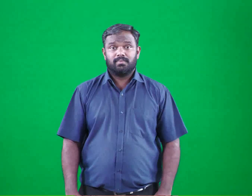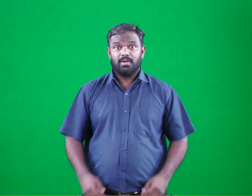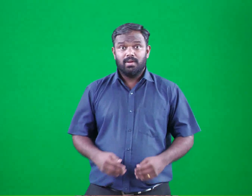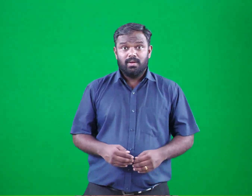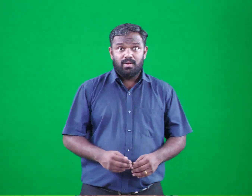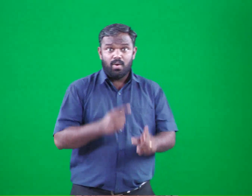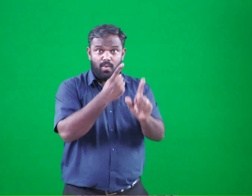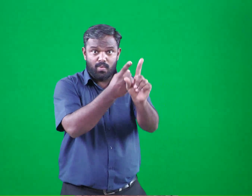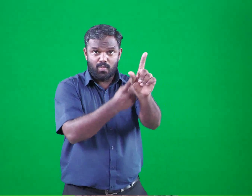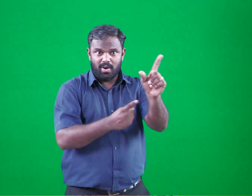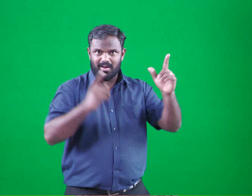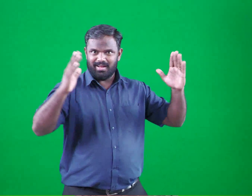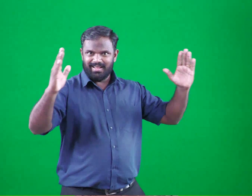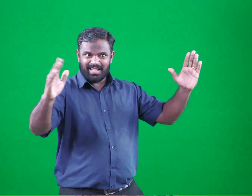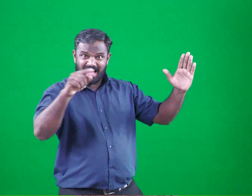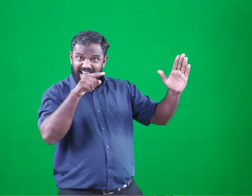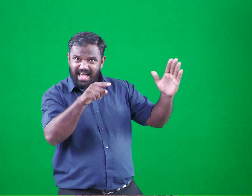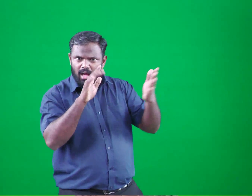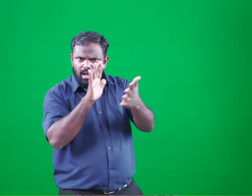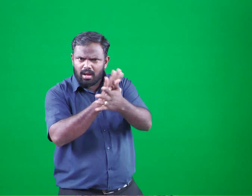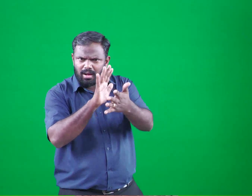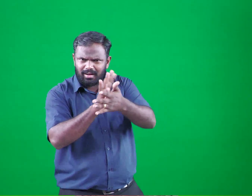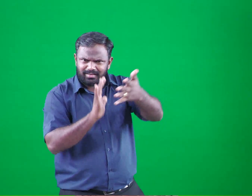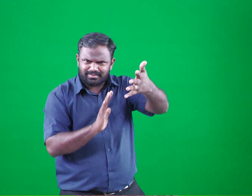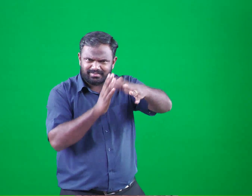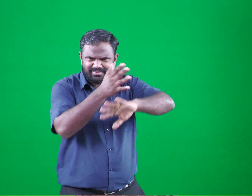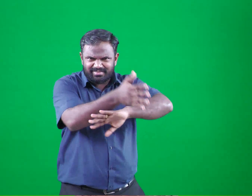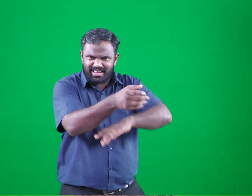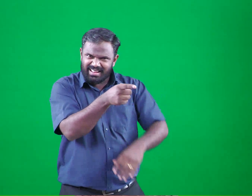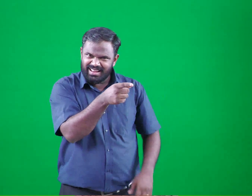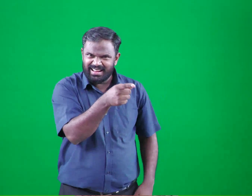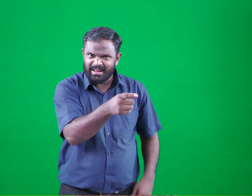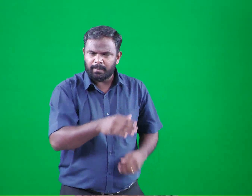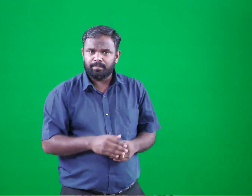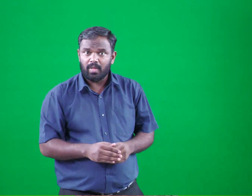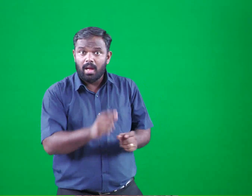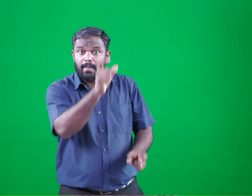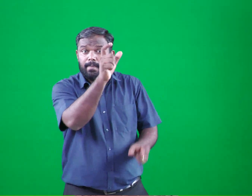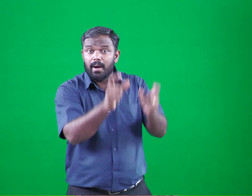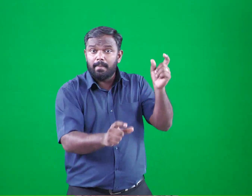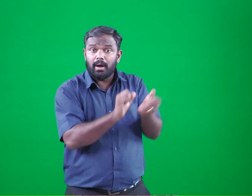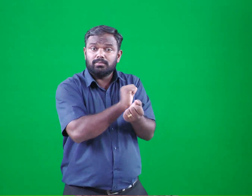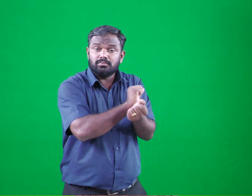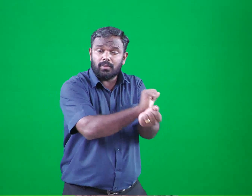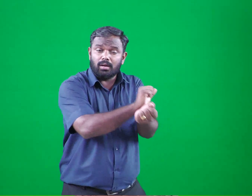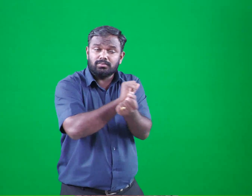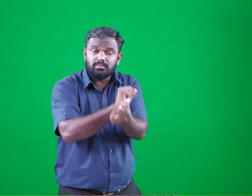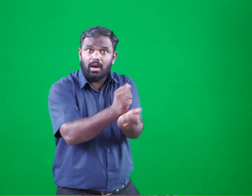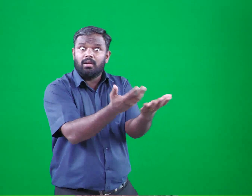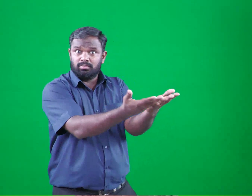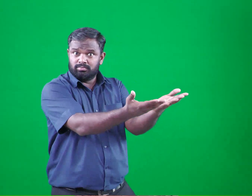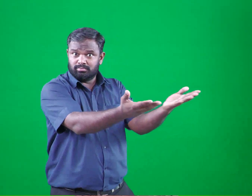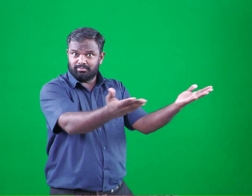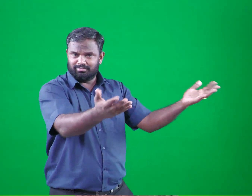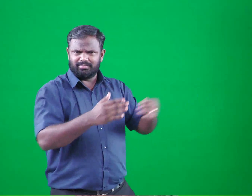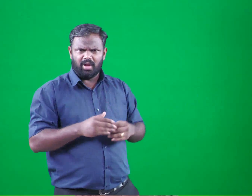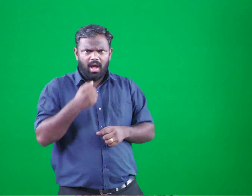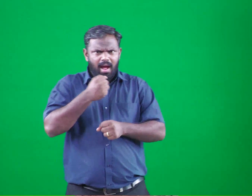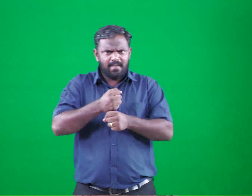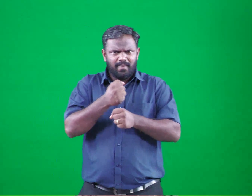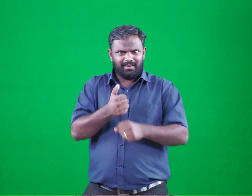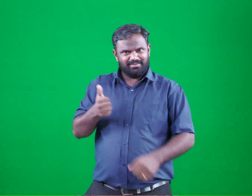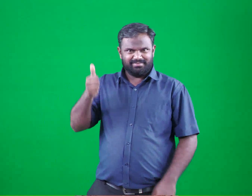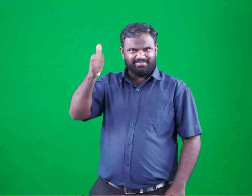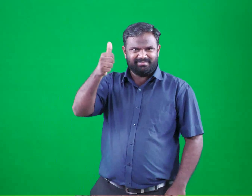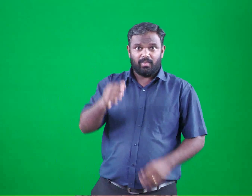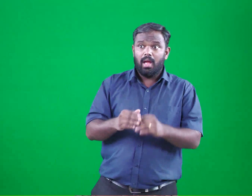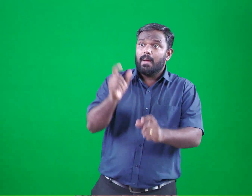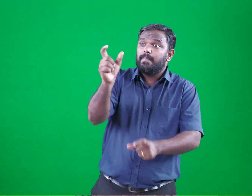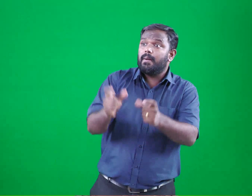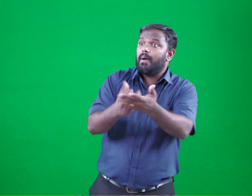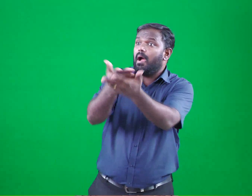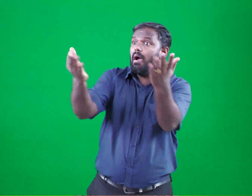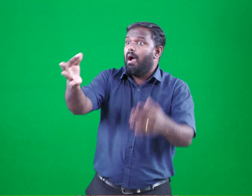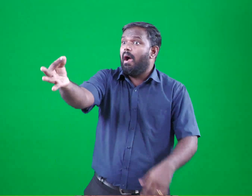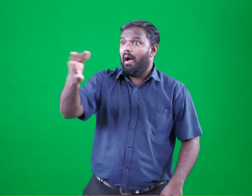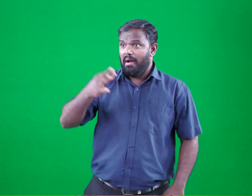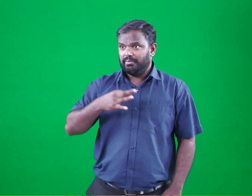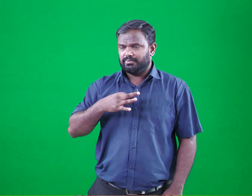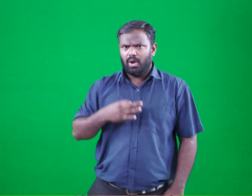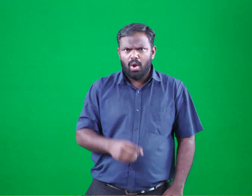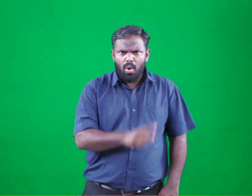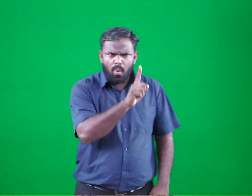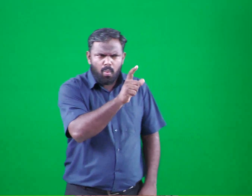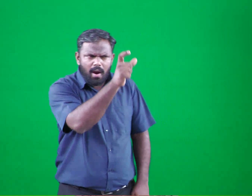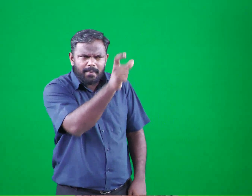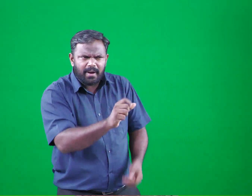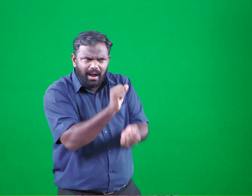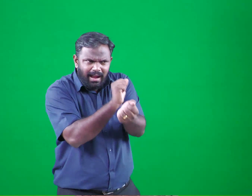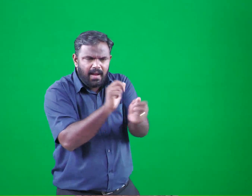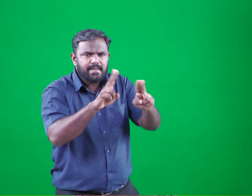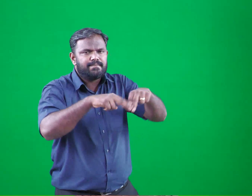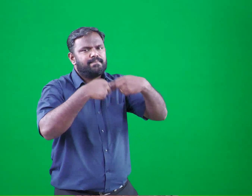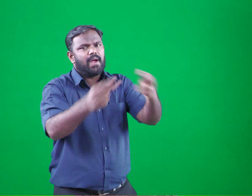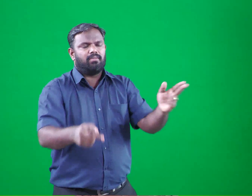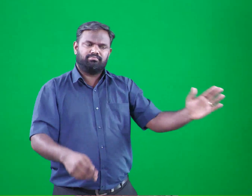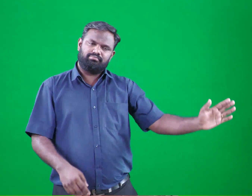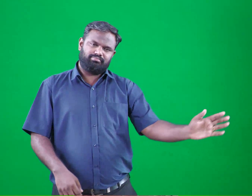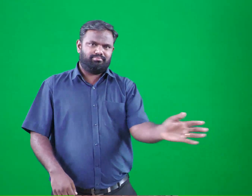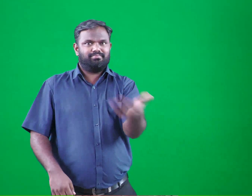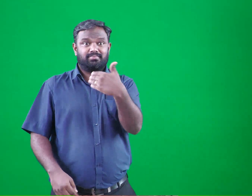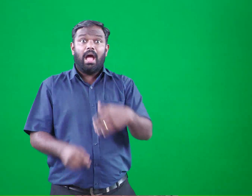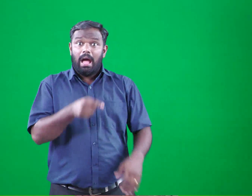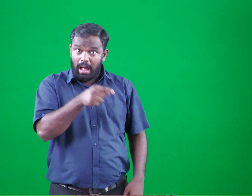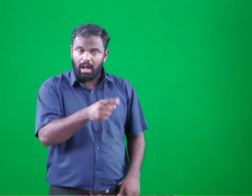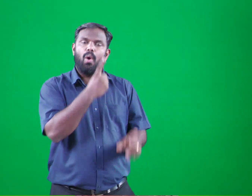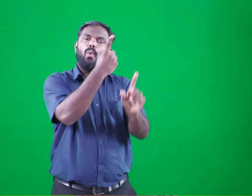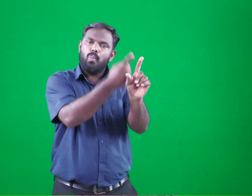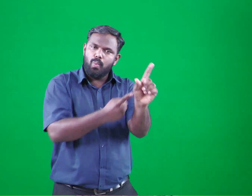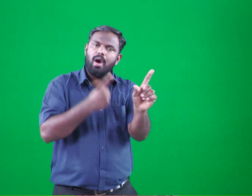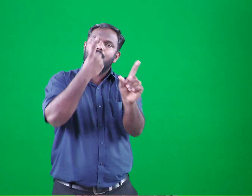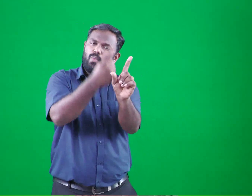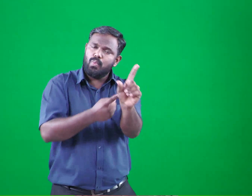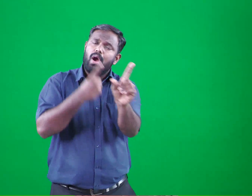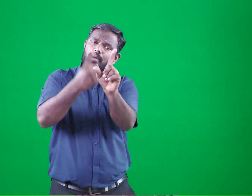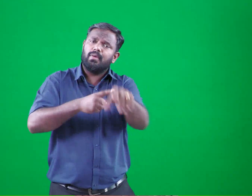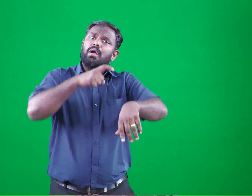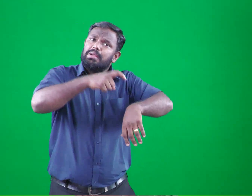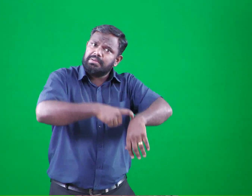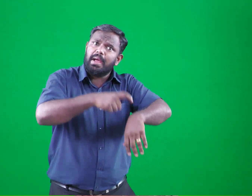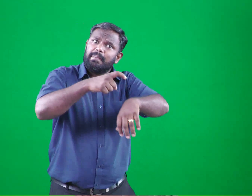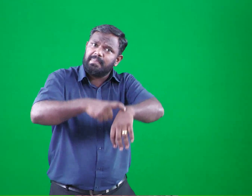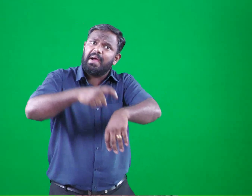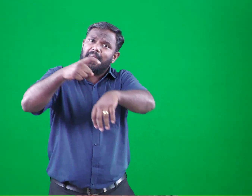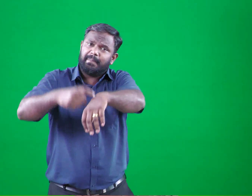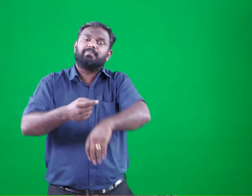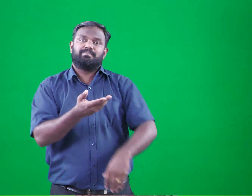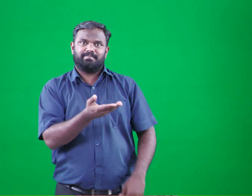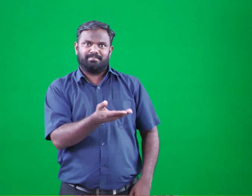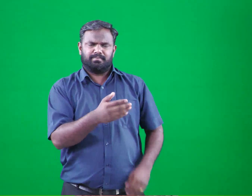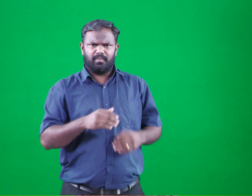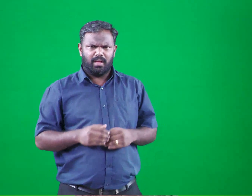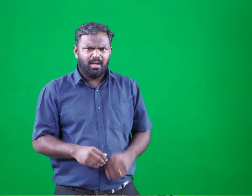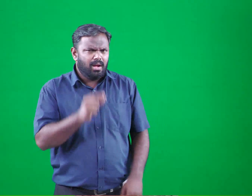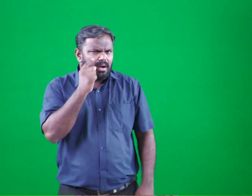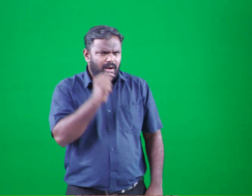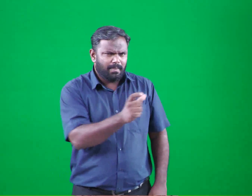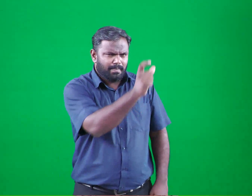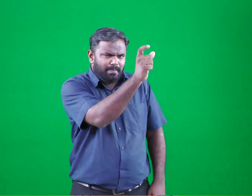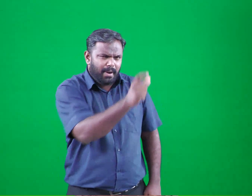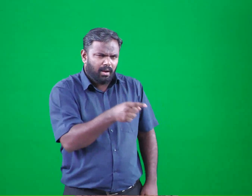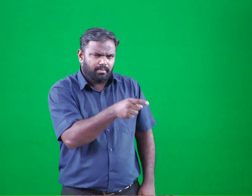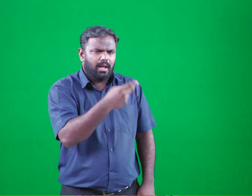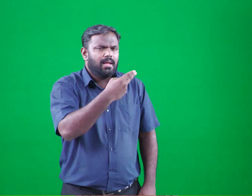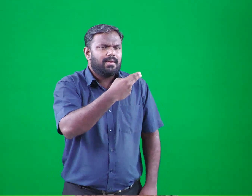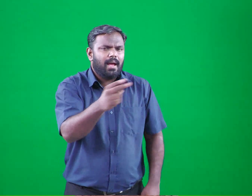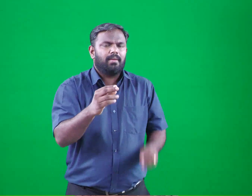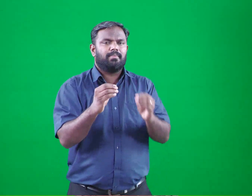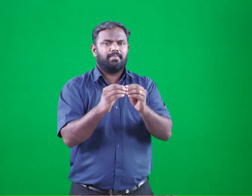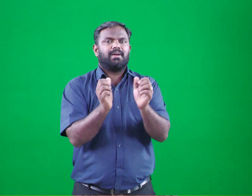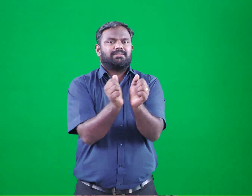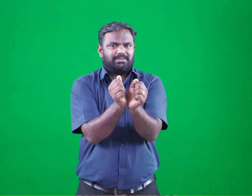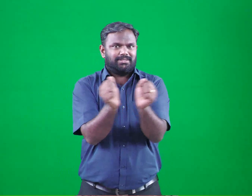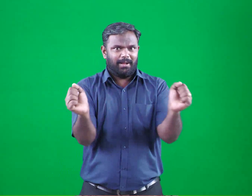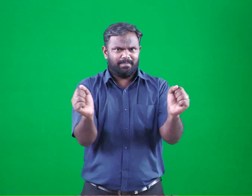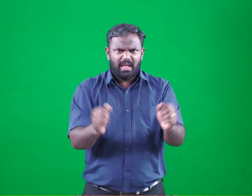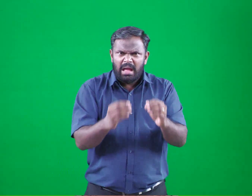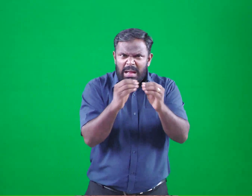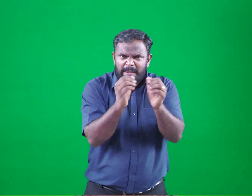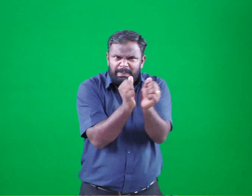Now it was Pilate's custom at the feast to release to the people a prisoner of their choosing.